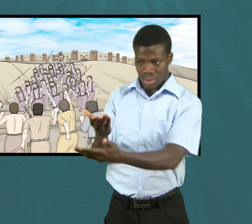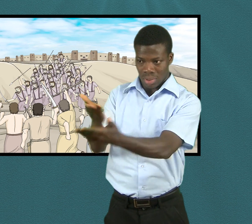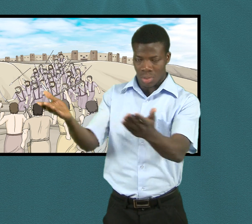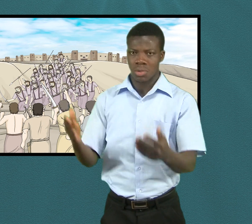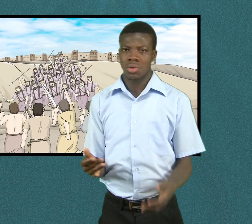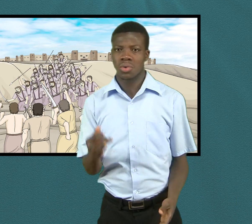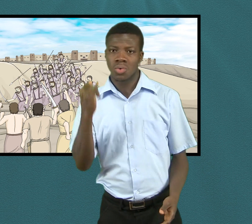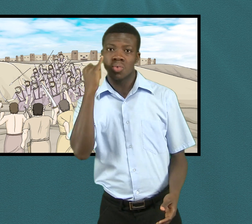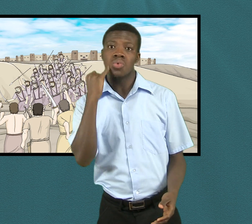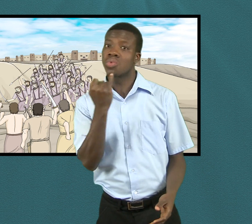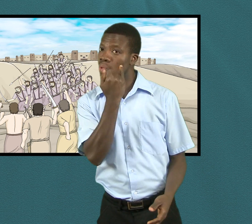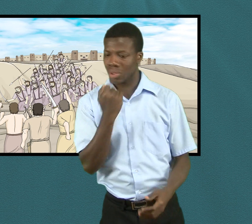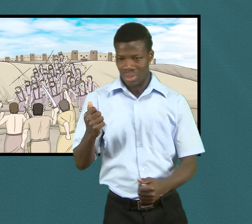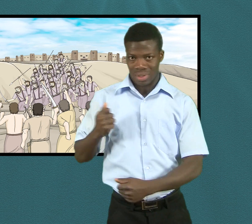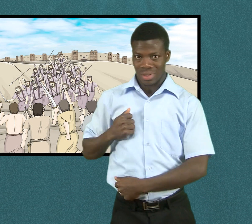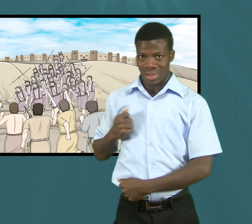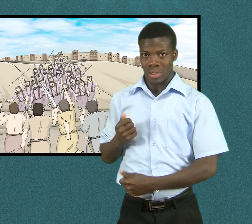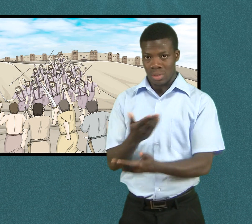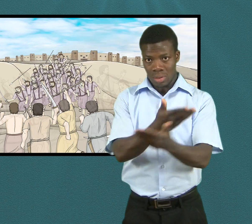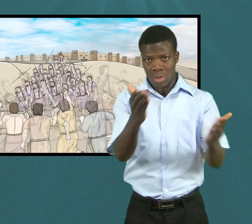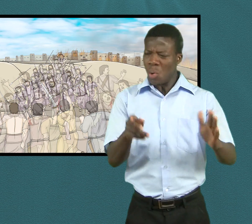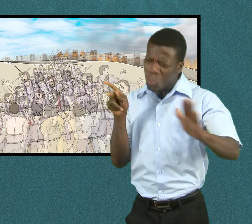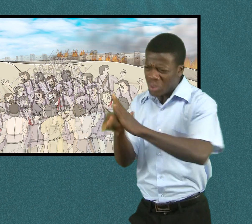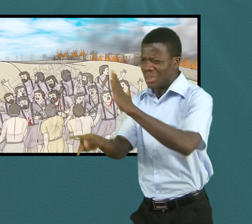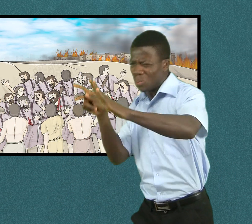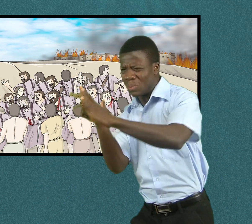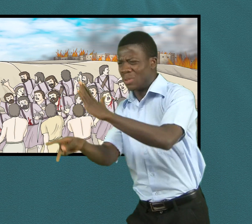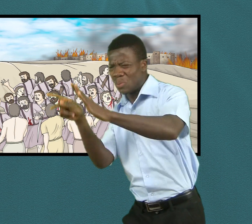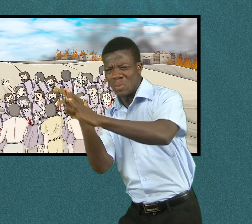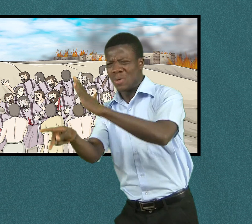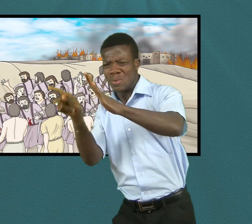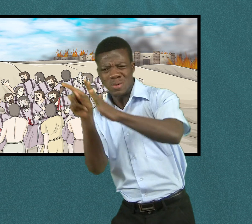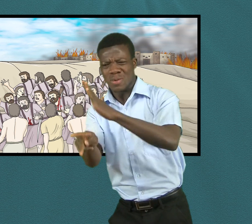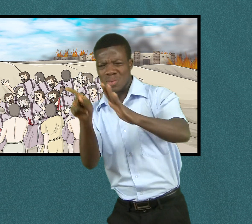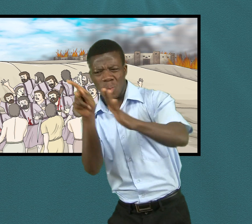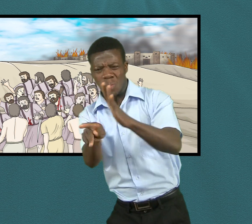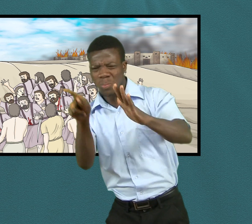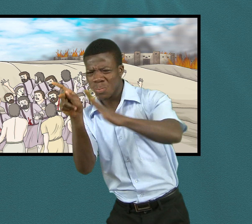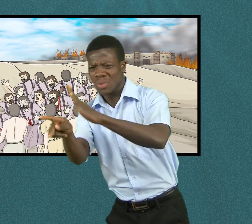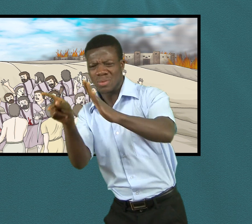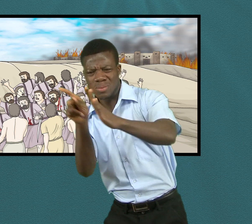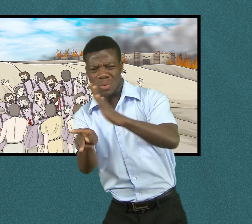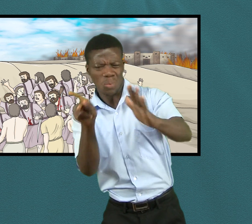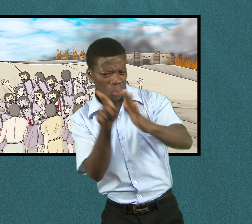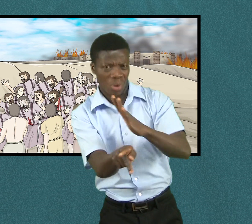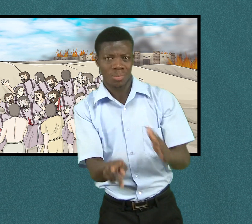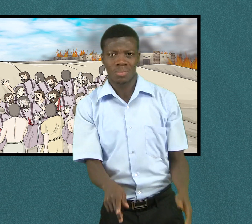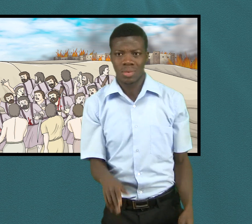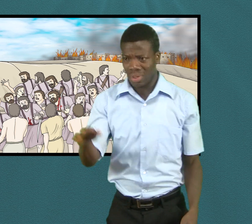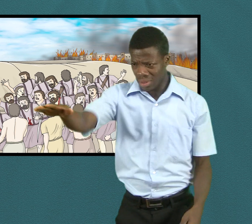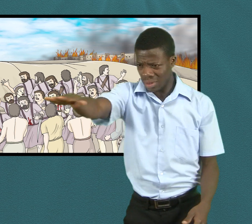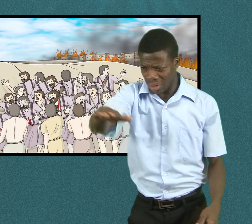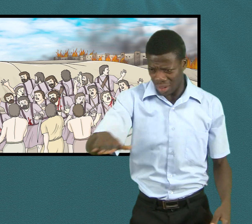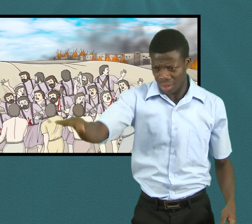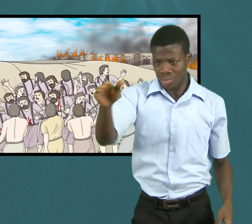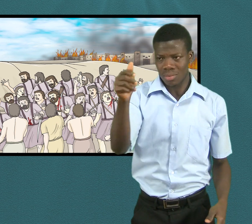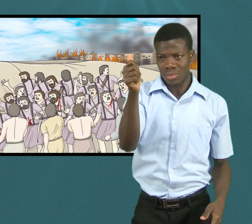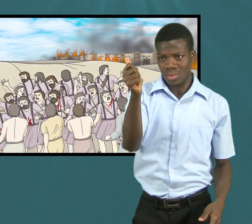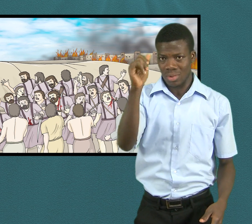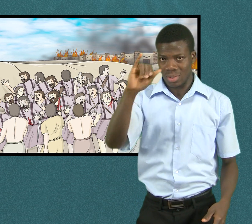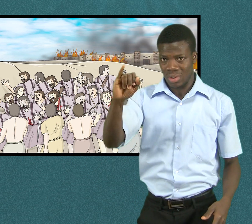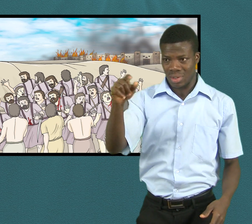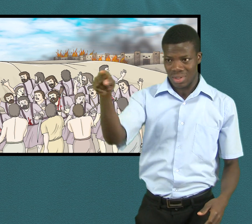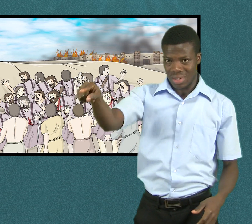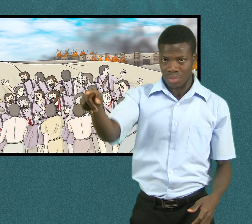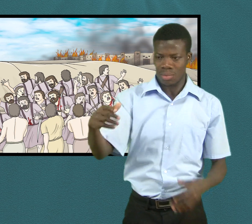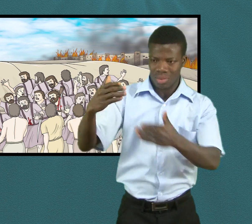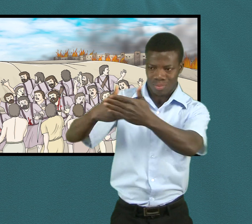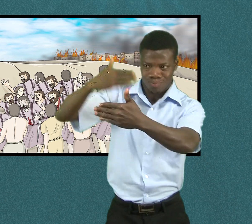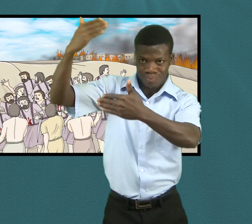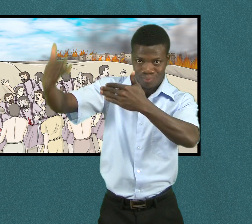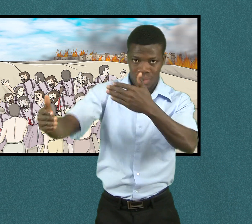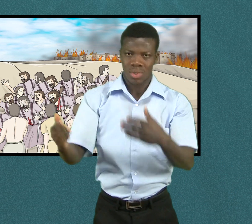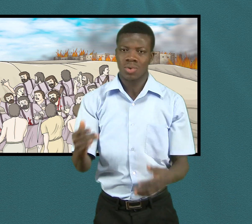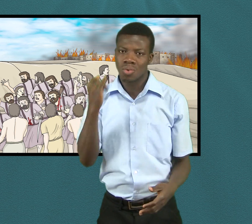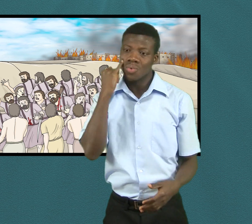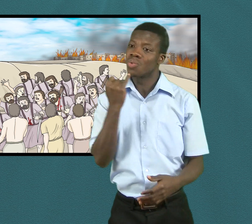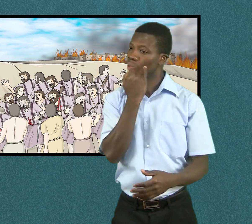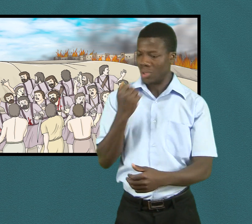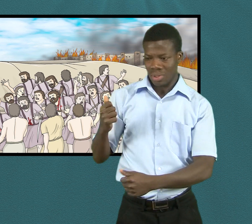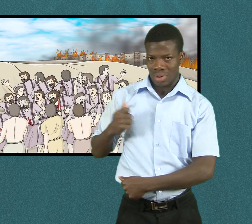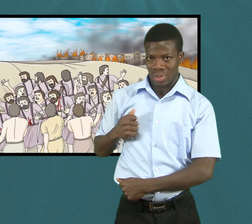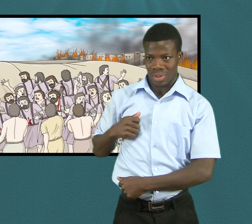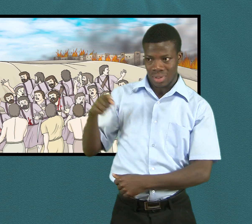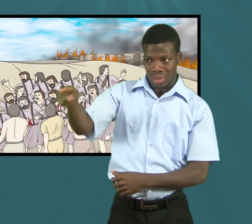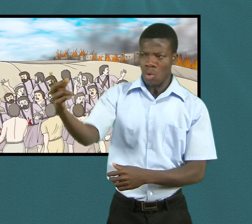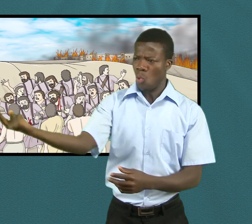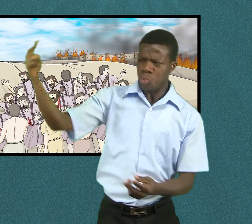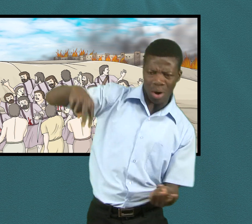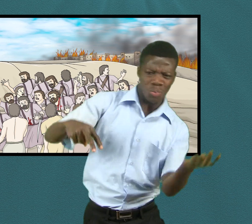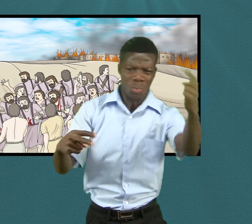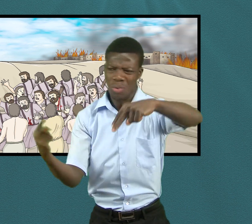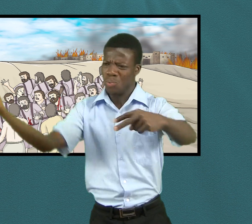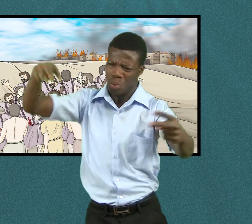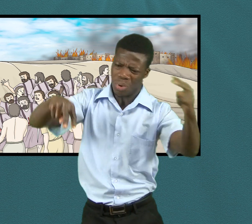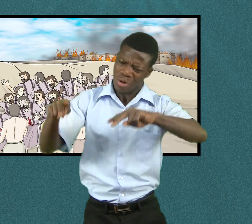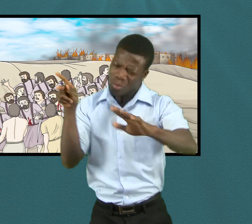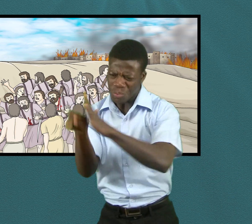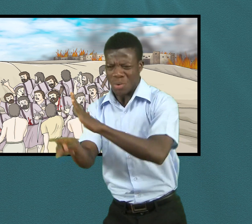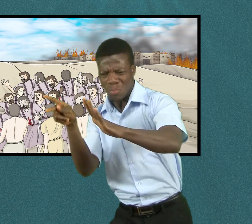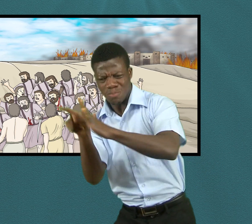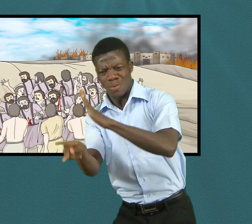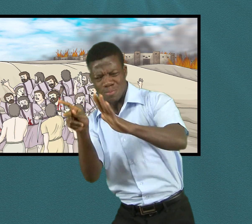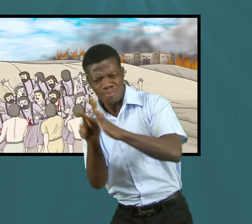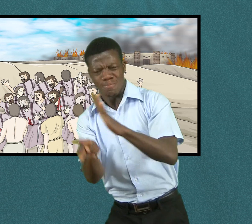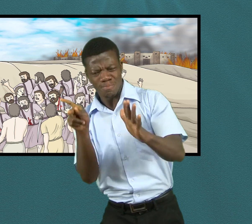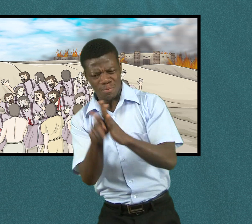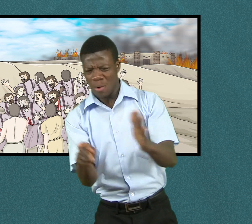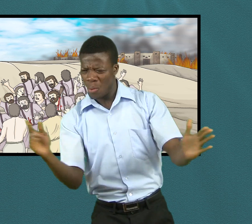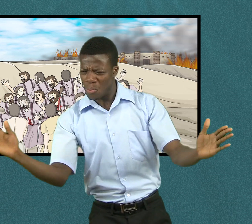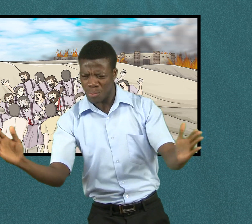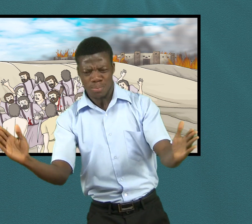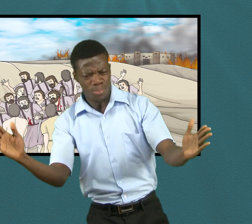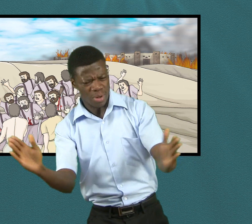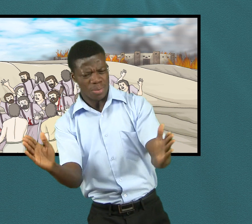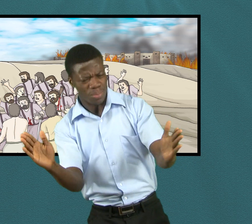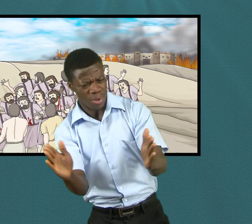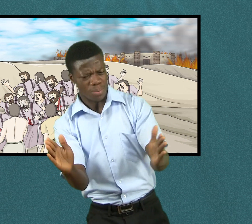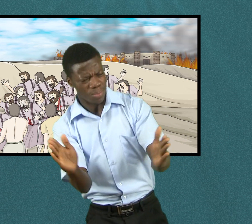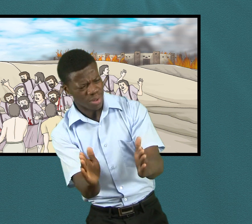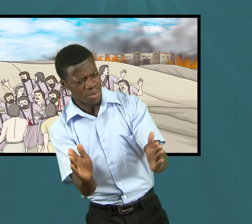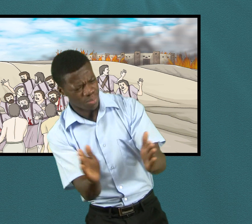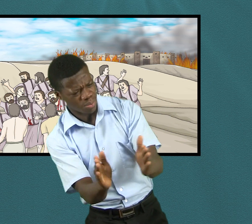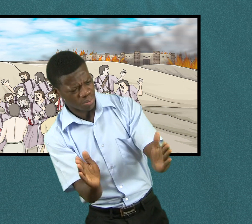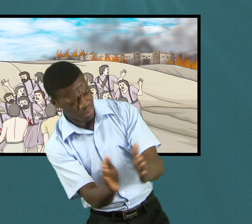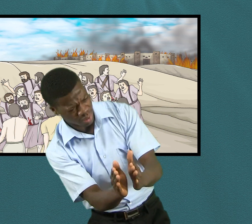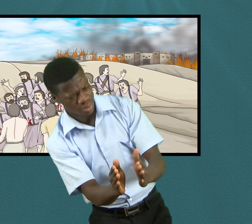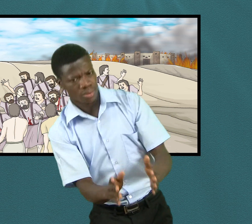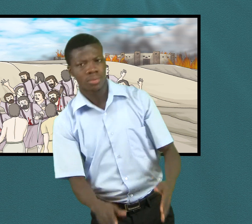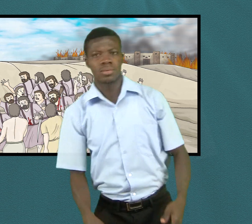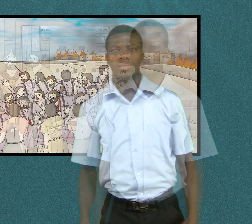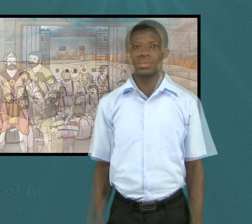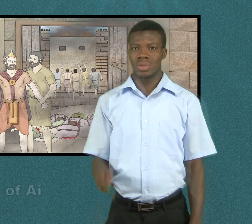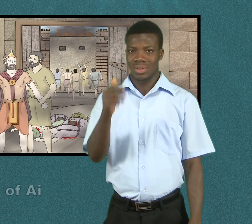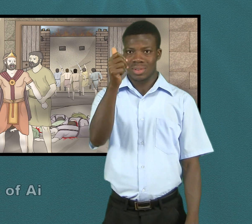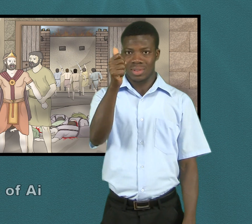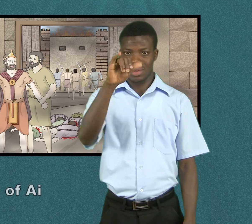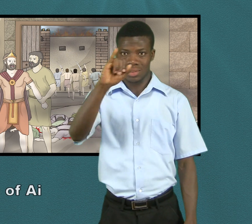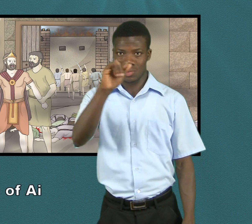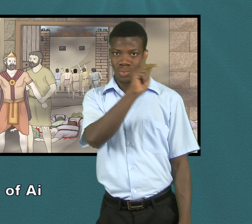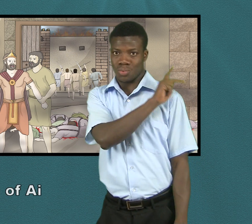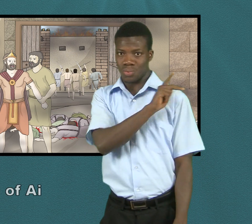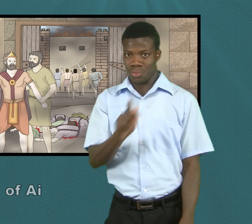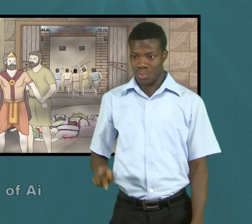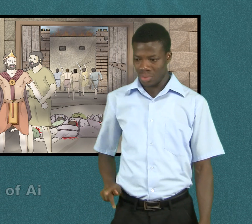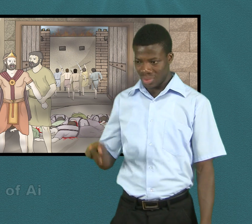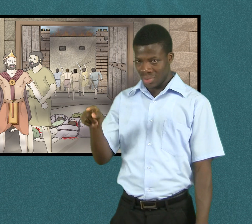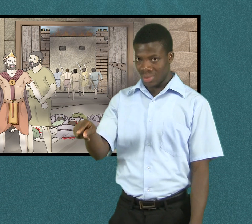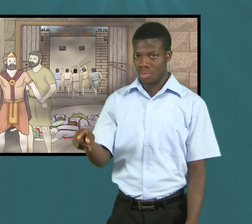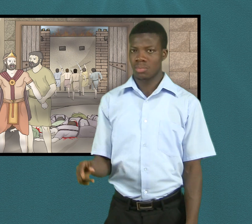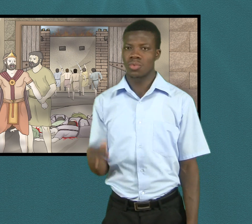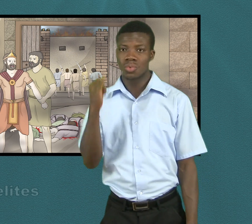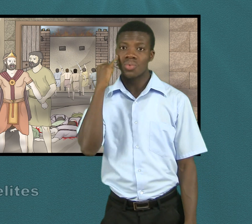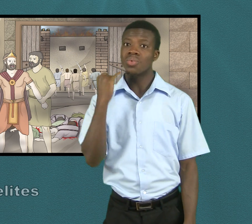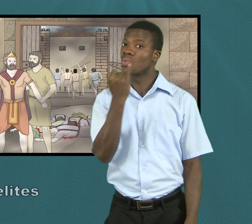When the men of Ai turned and looked back, the smoke of the city was rising into the sky. They could not escape in any direction, and the troops who had fled to the wilderness now became the pursuers.